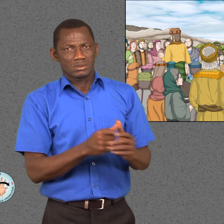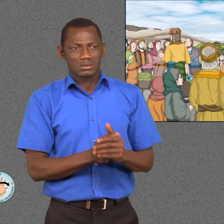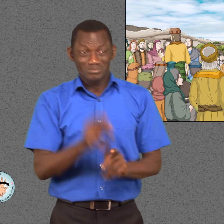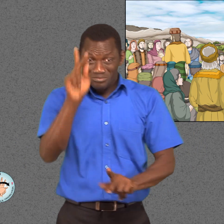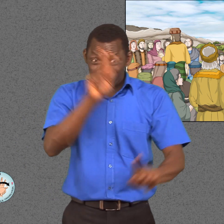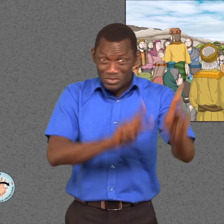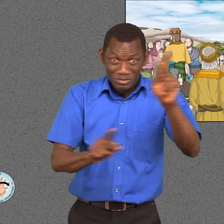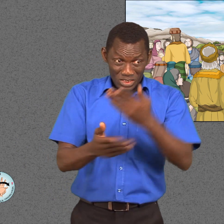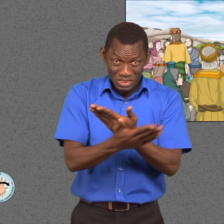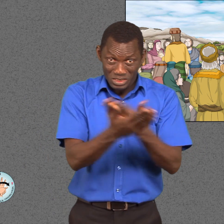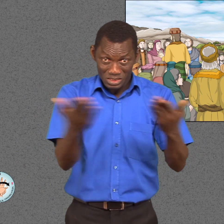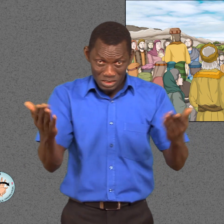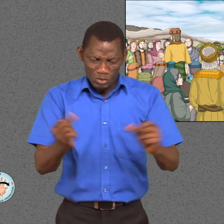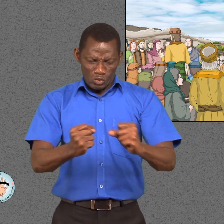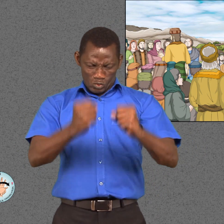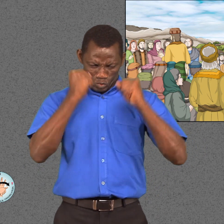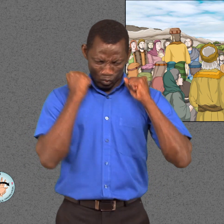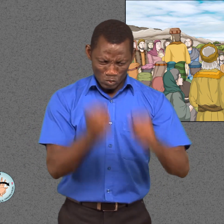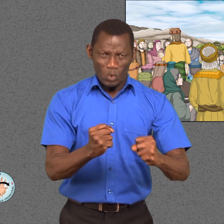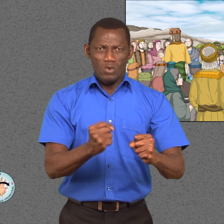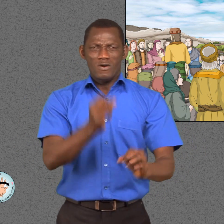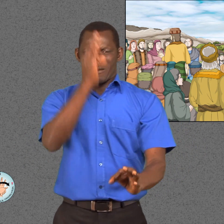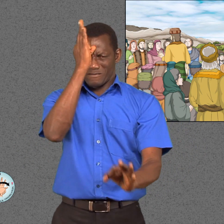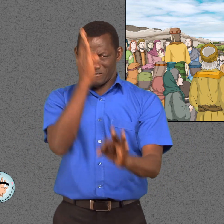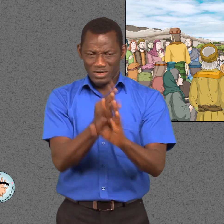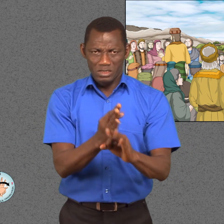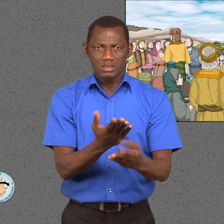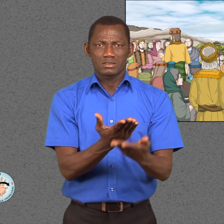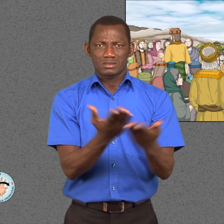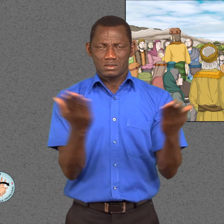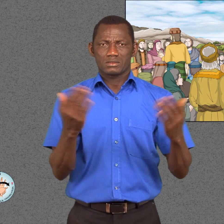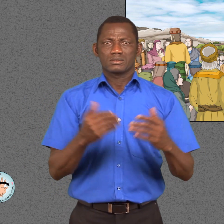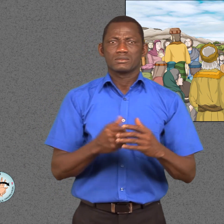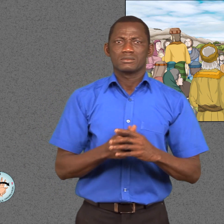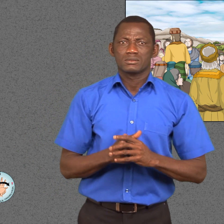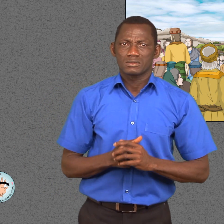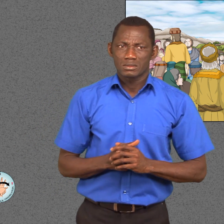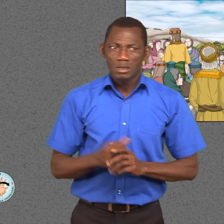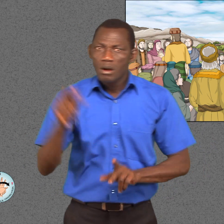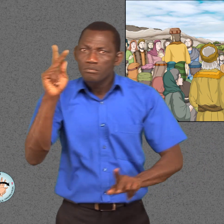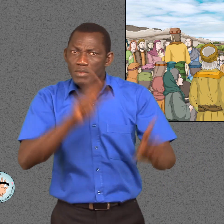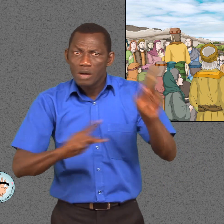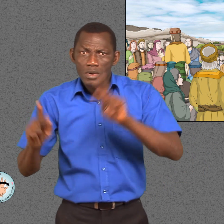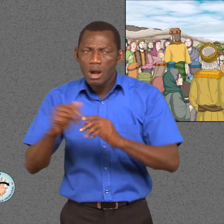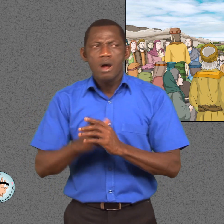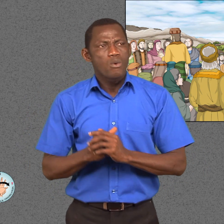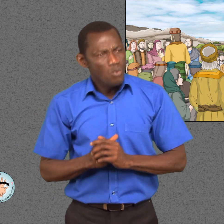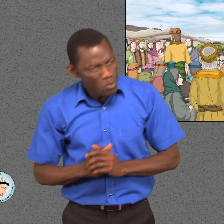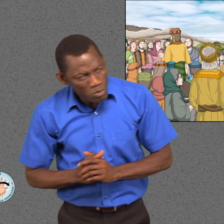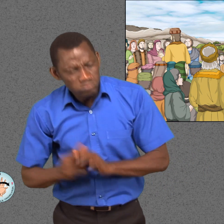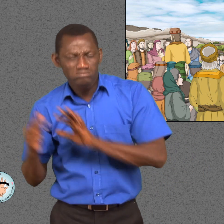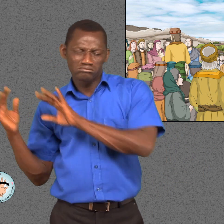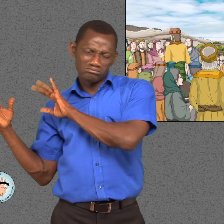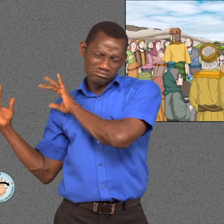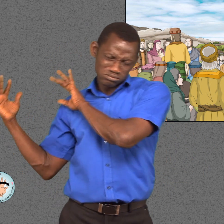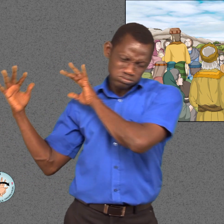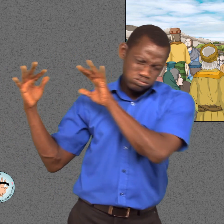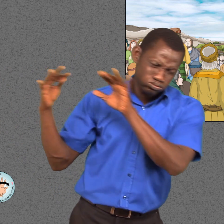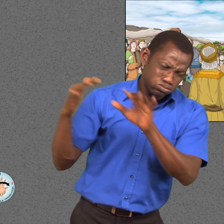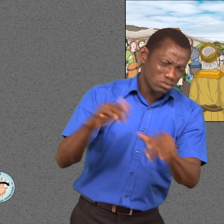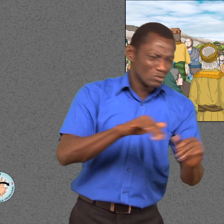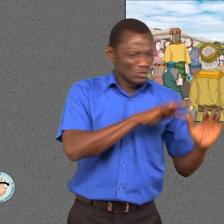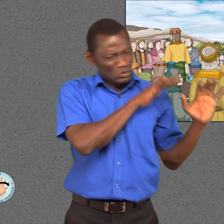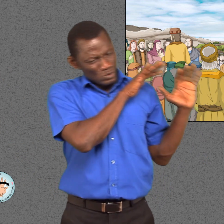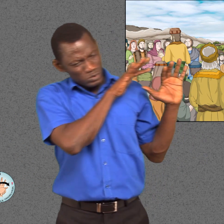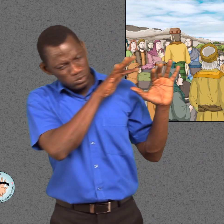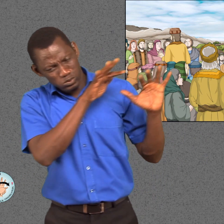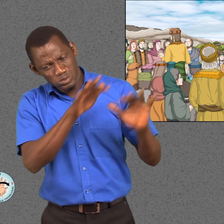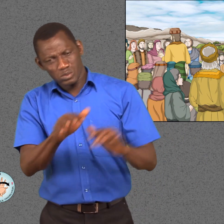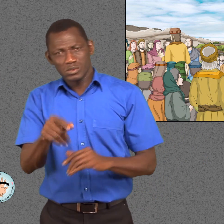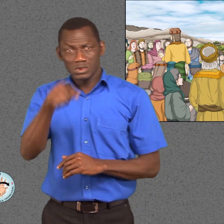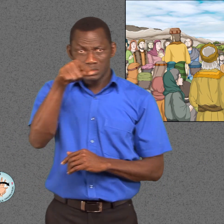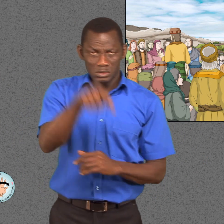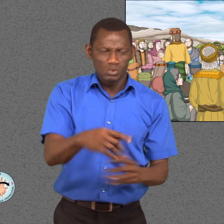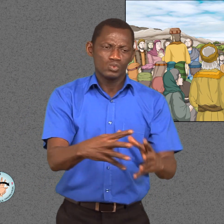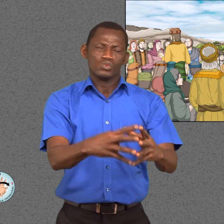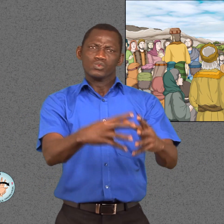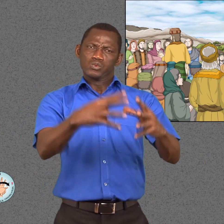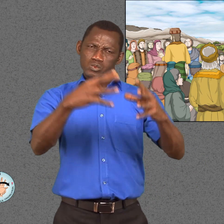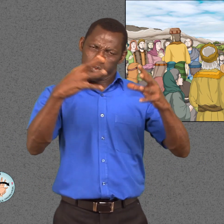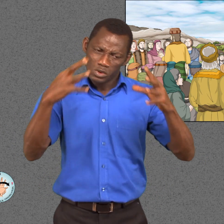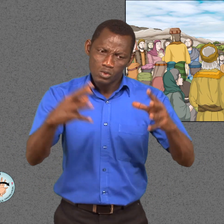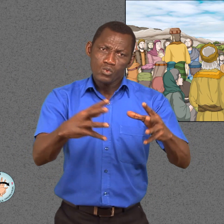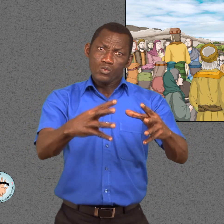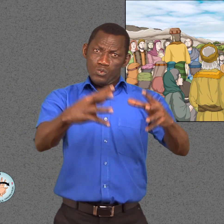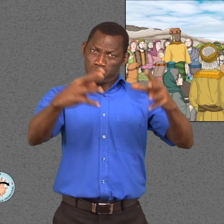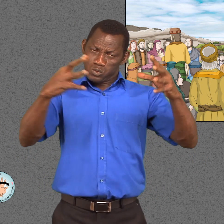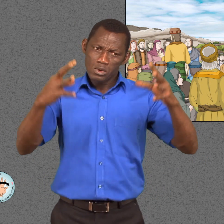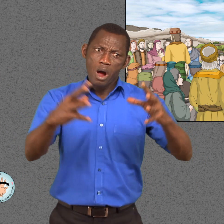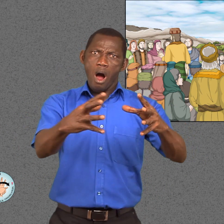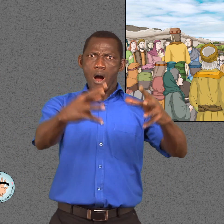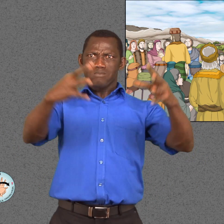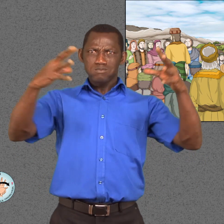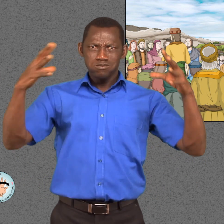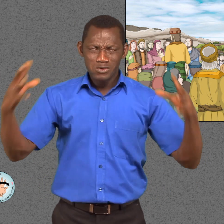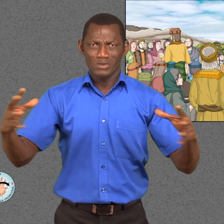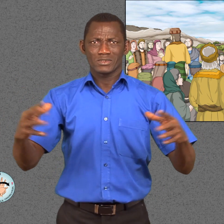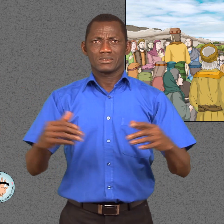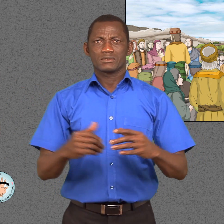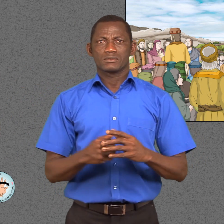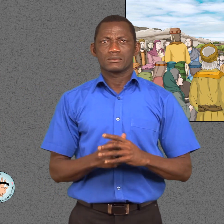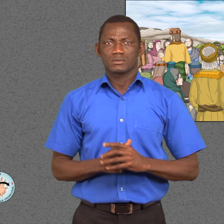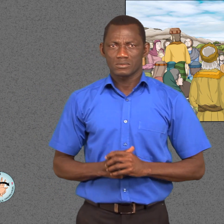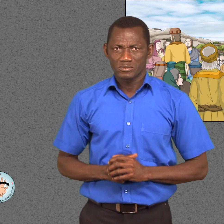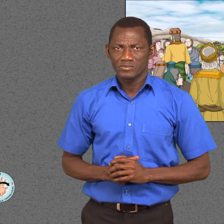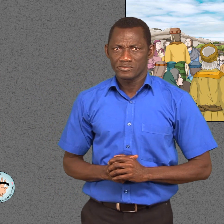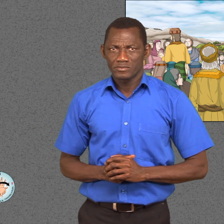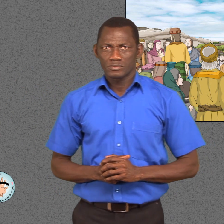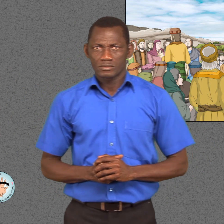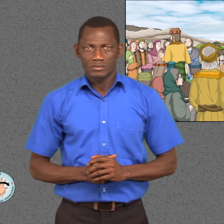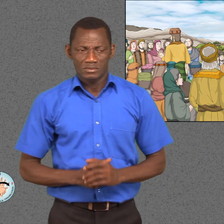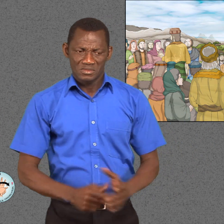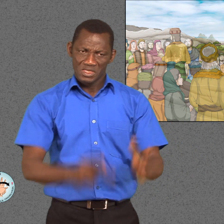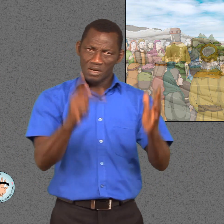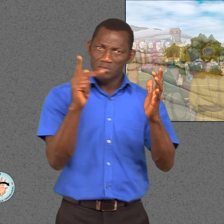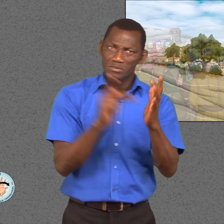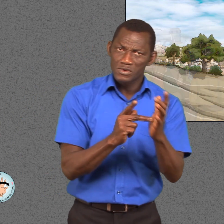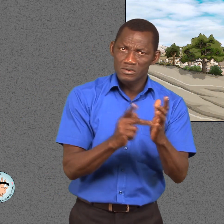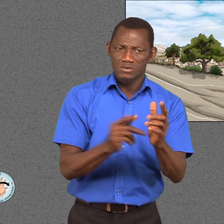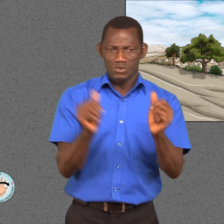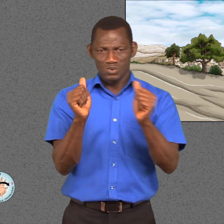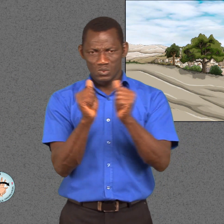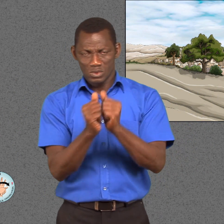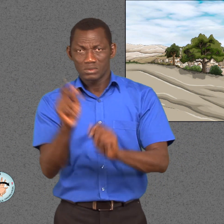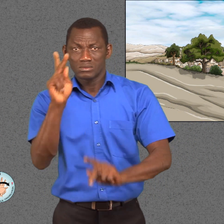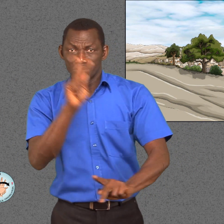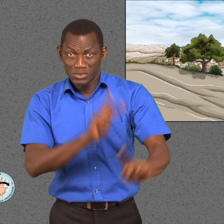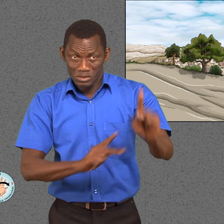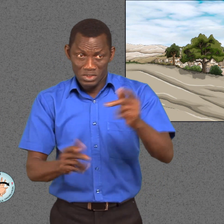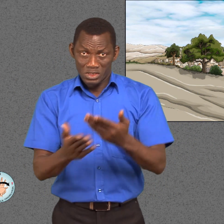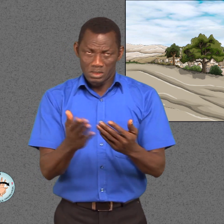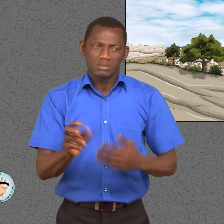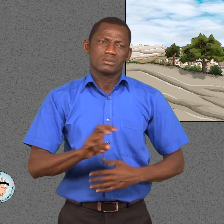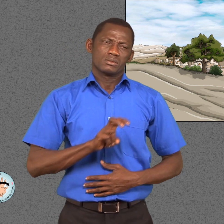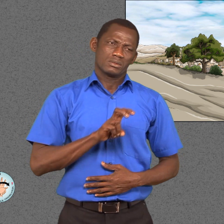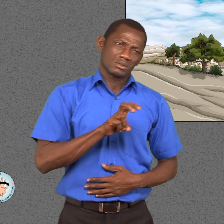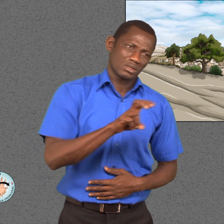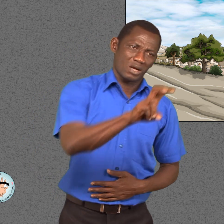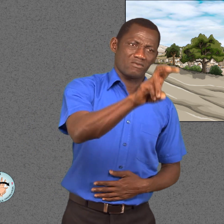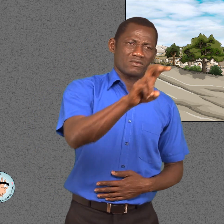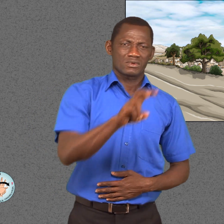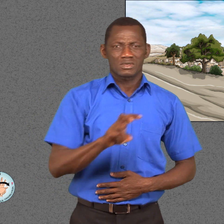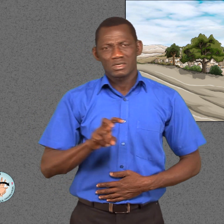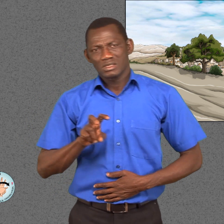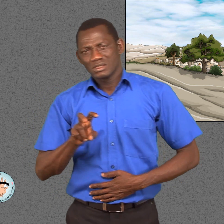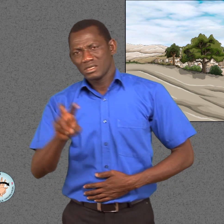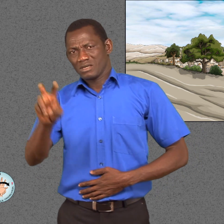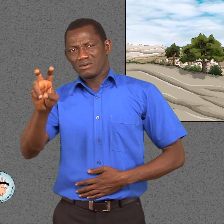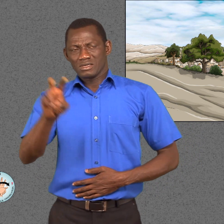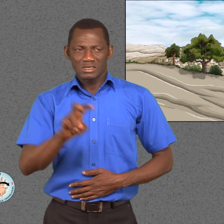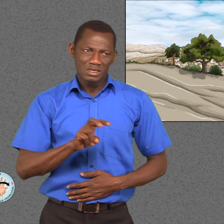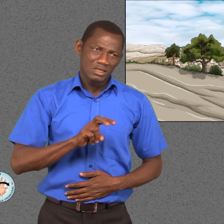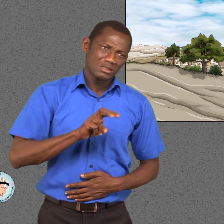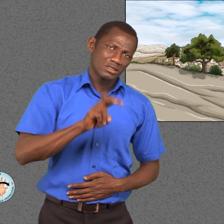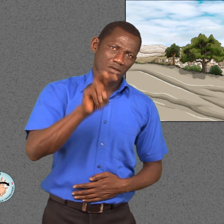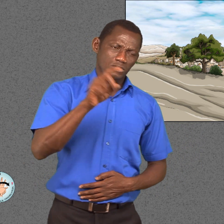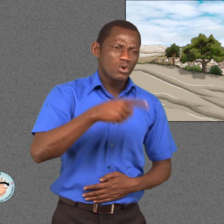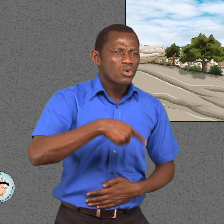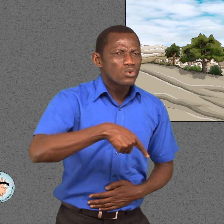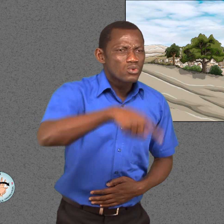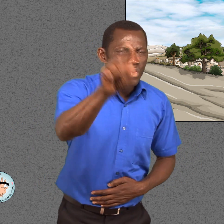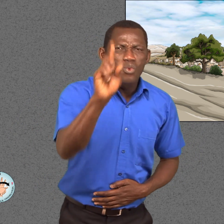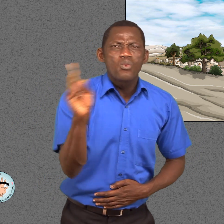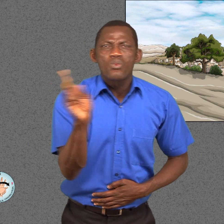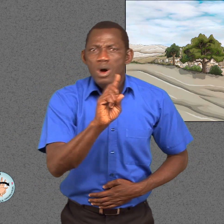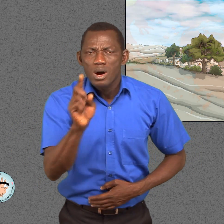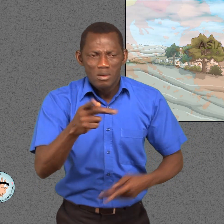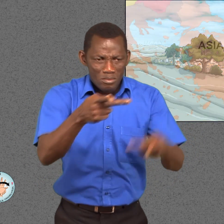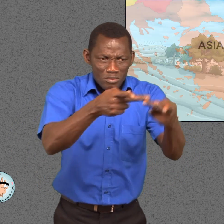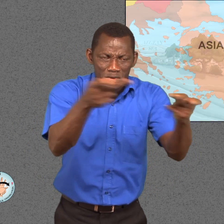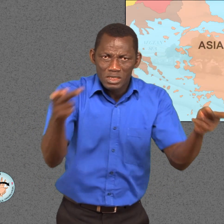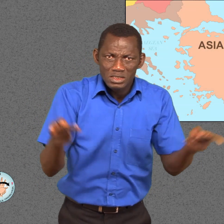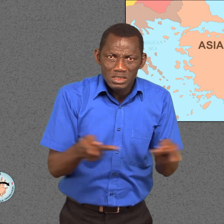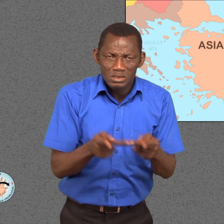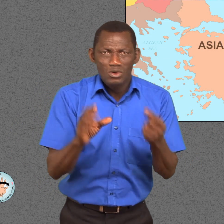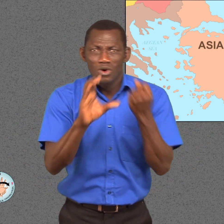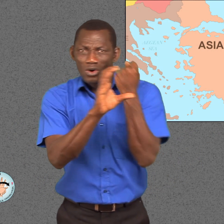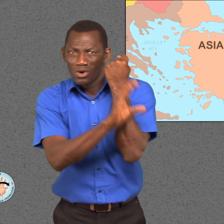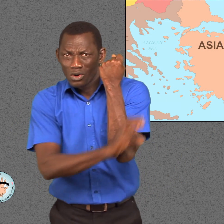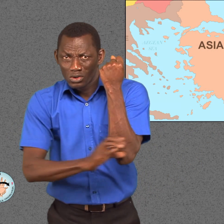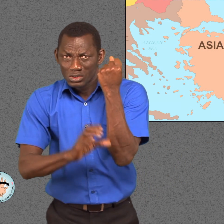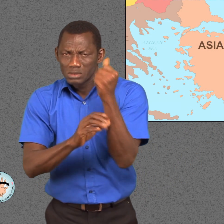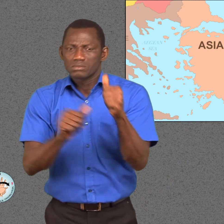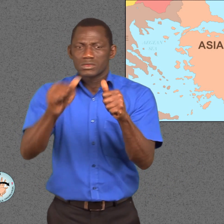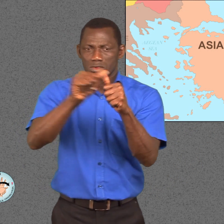So the churches were strengthened in the faith and grew daily in numbers.